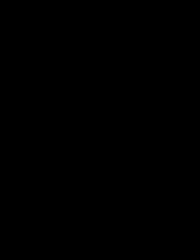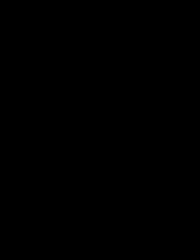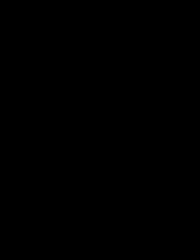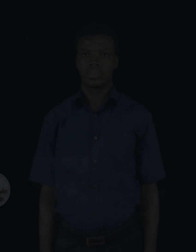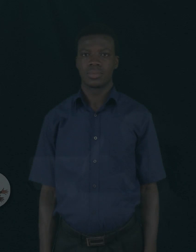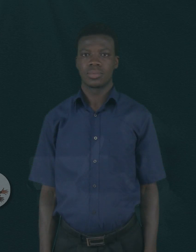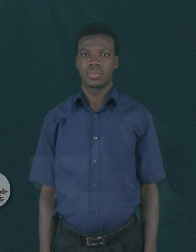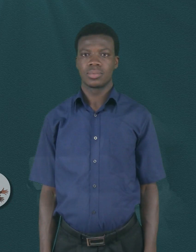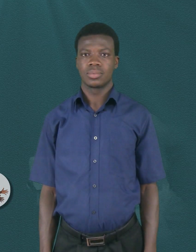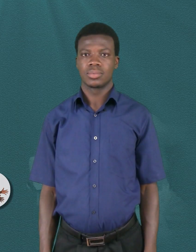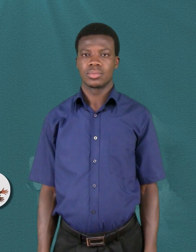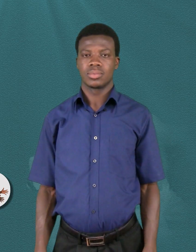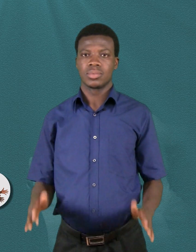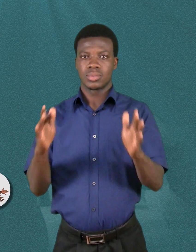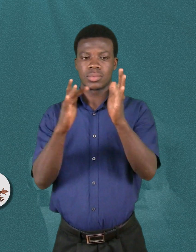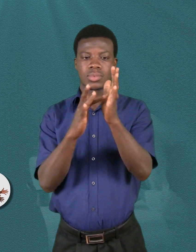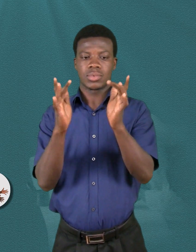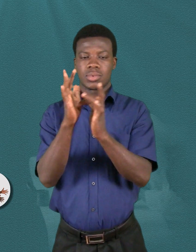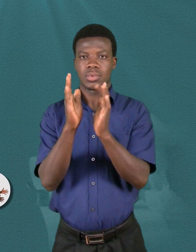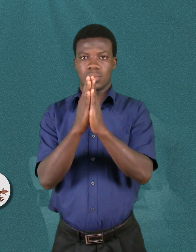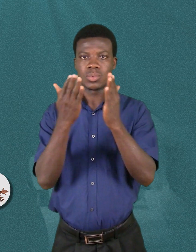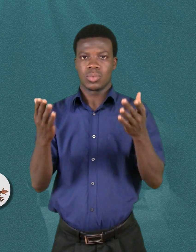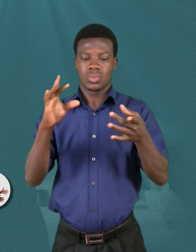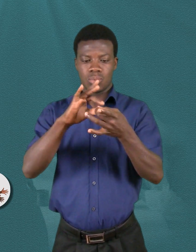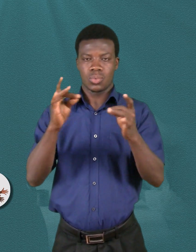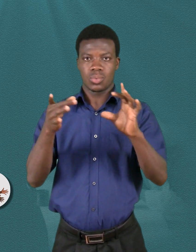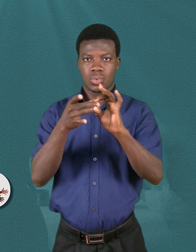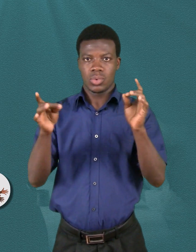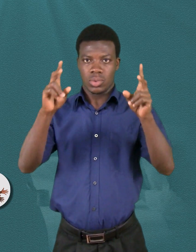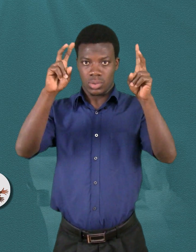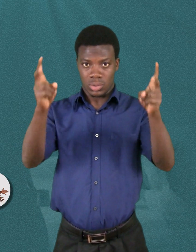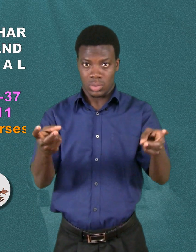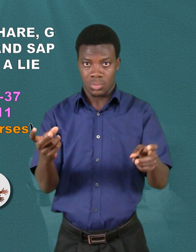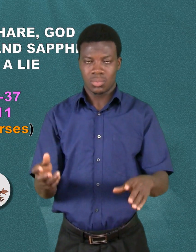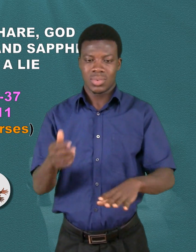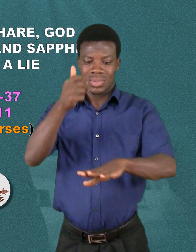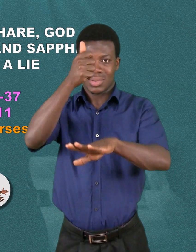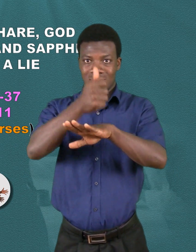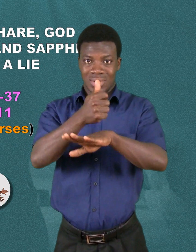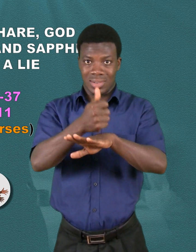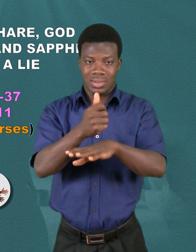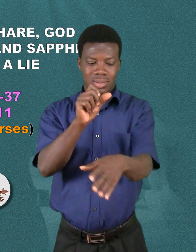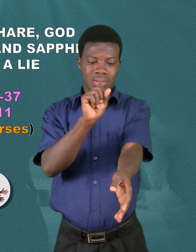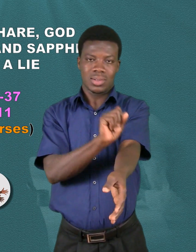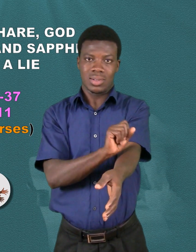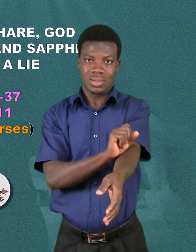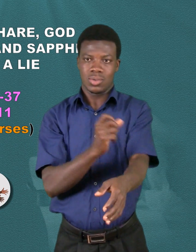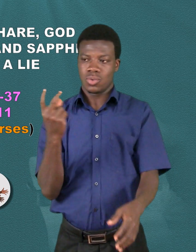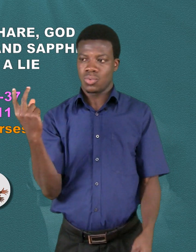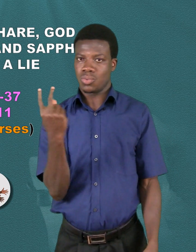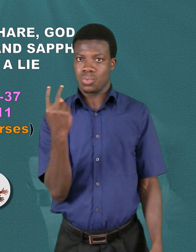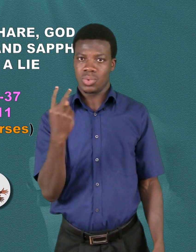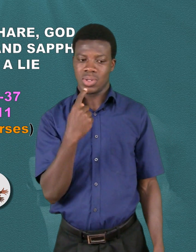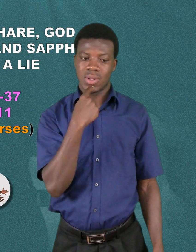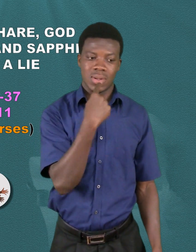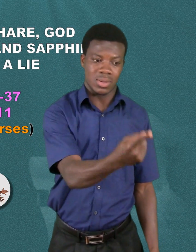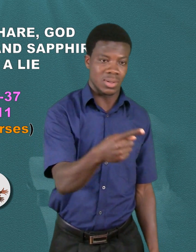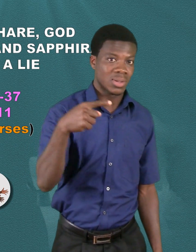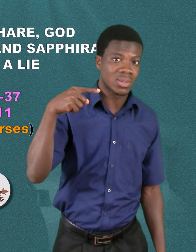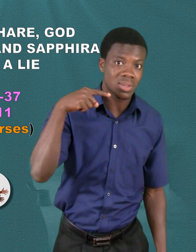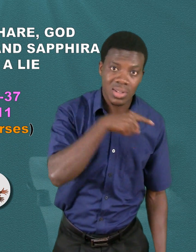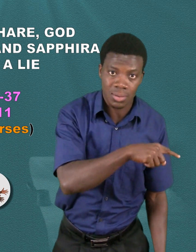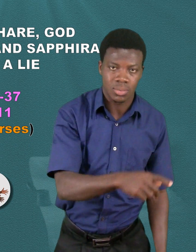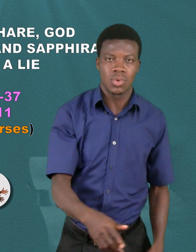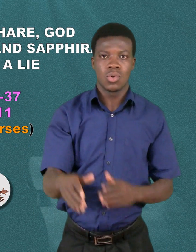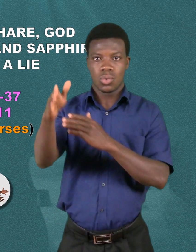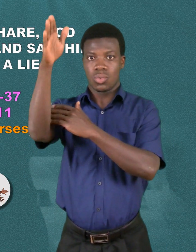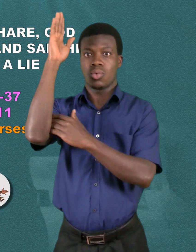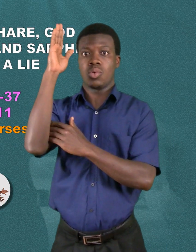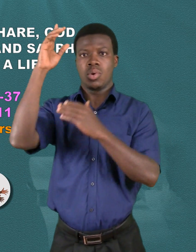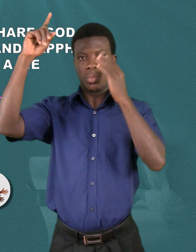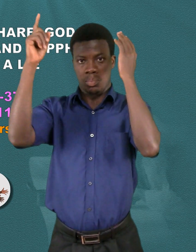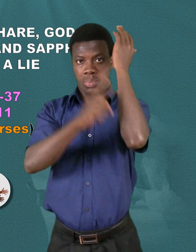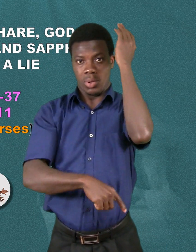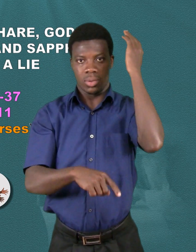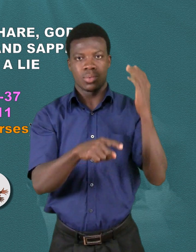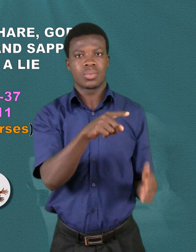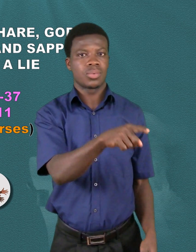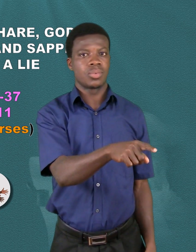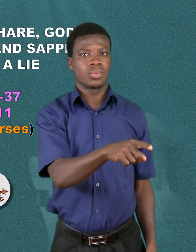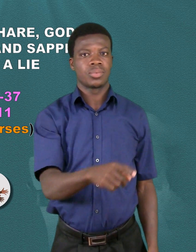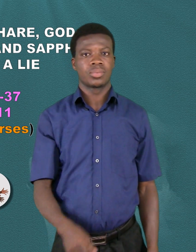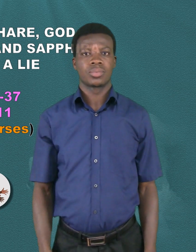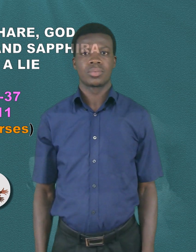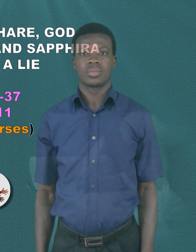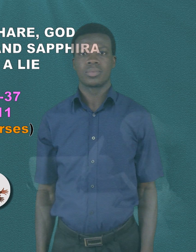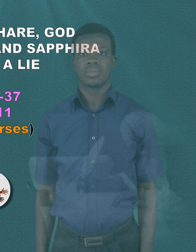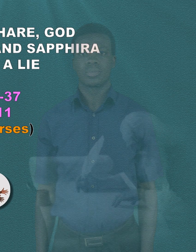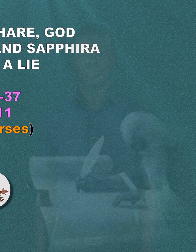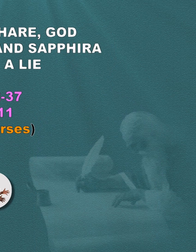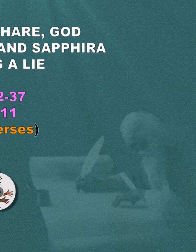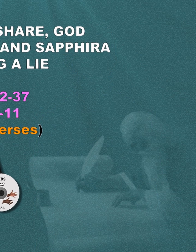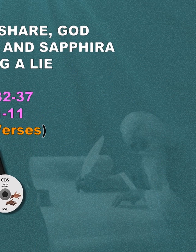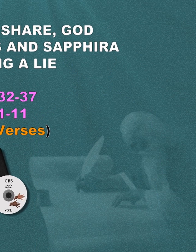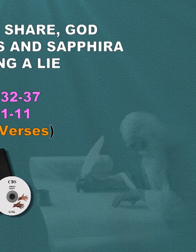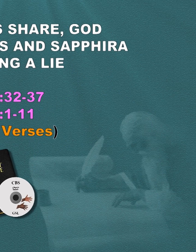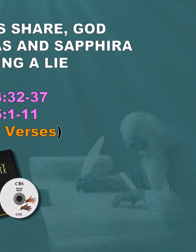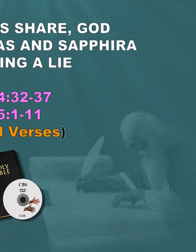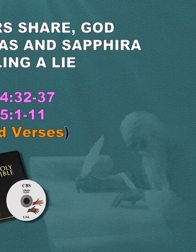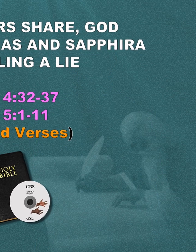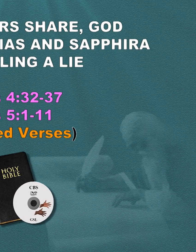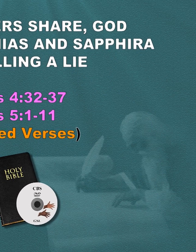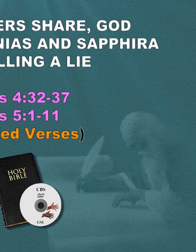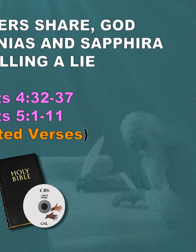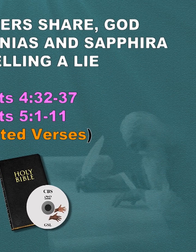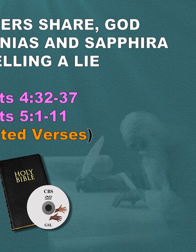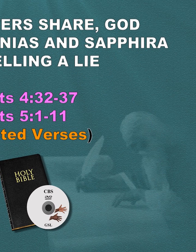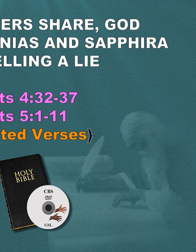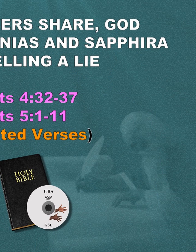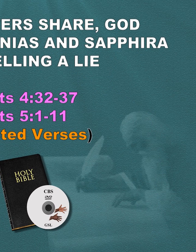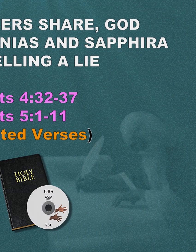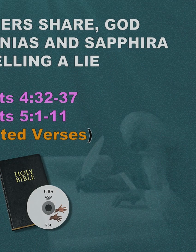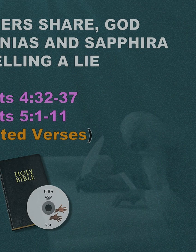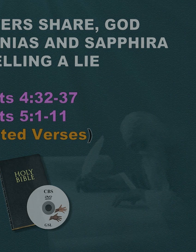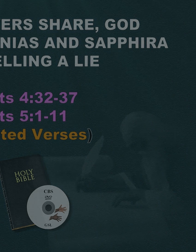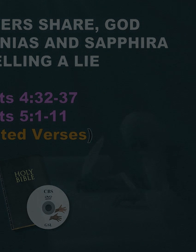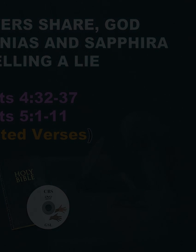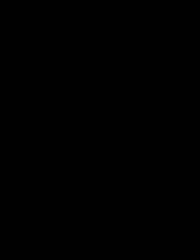God punishes Ananias and Sapphira for telling a lie